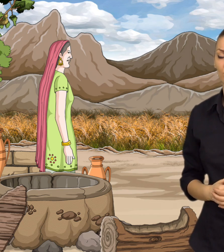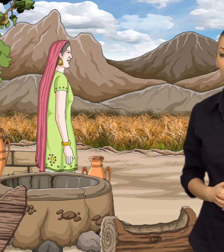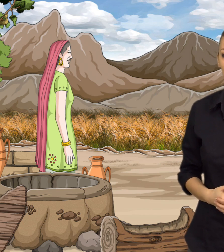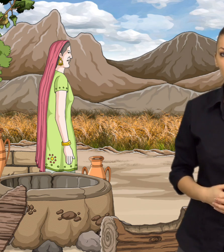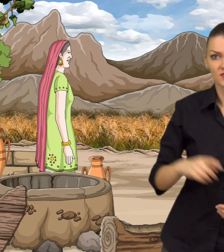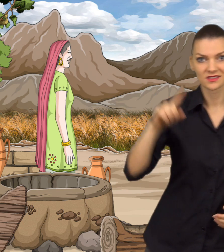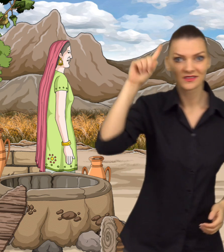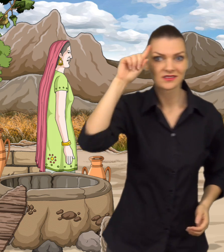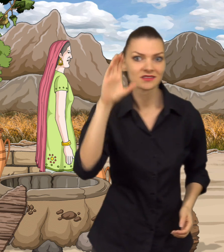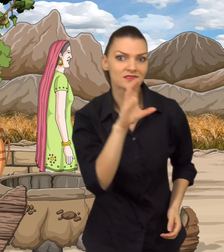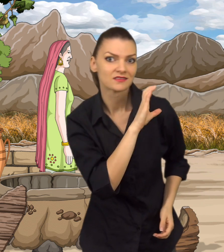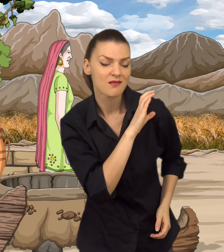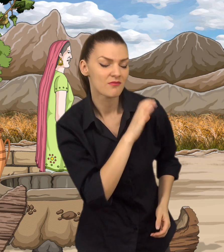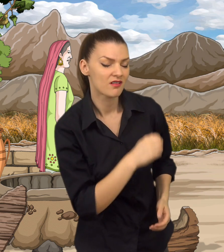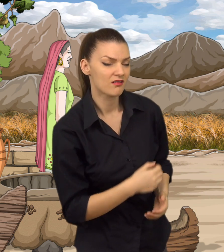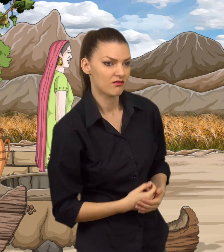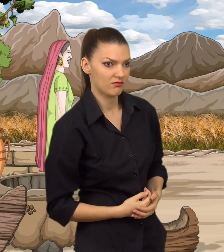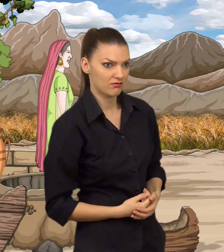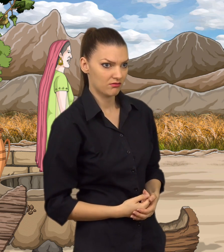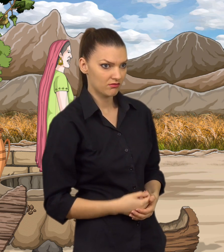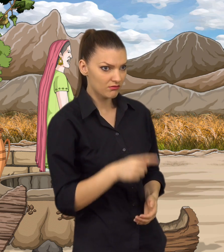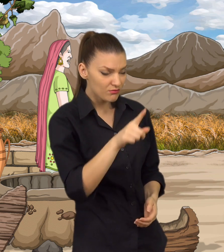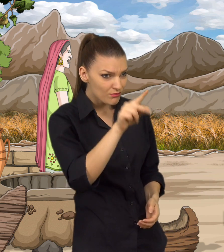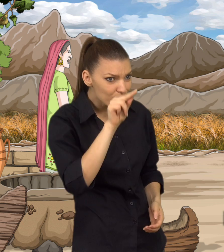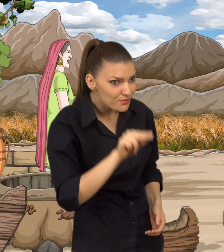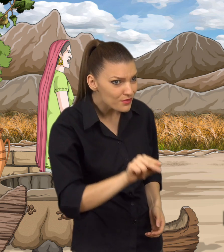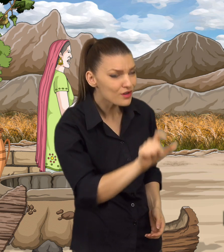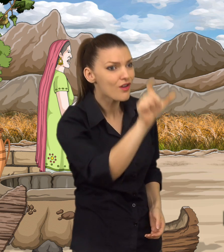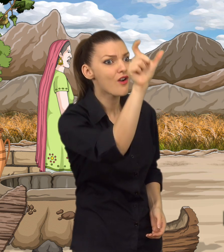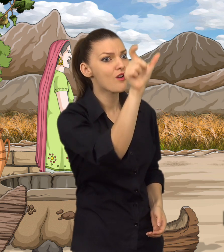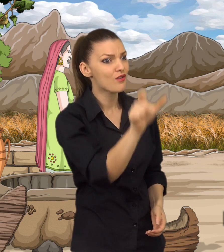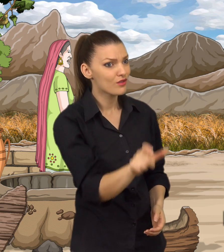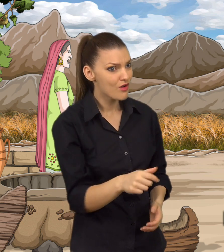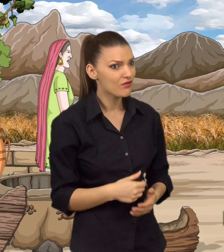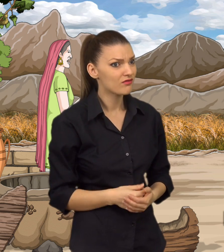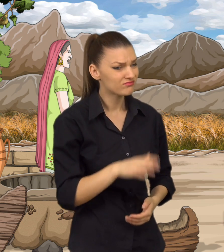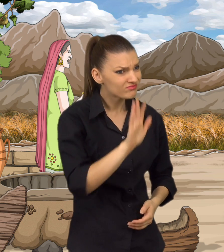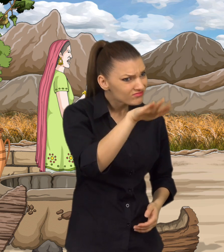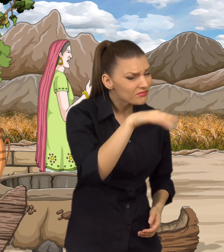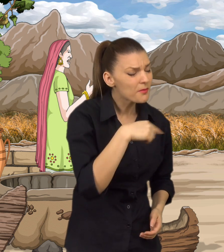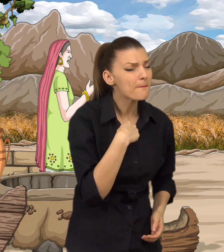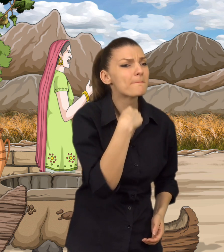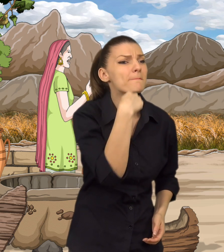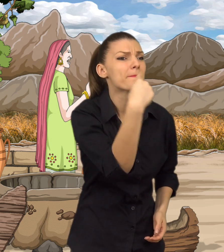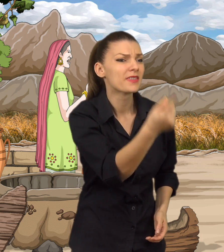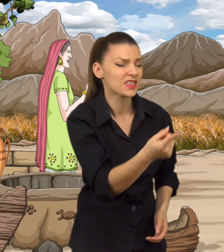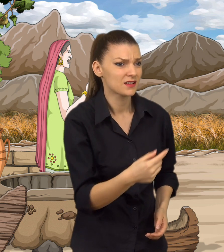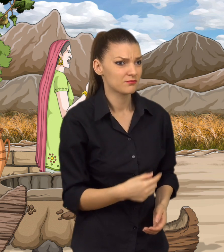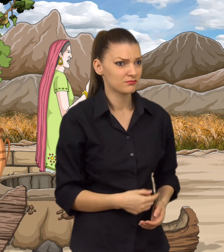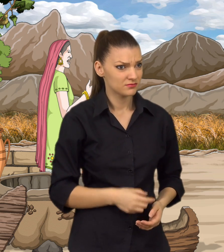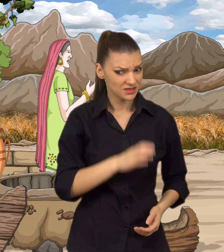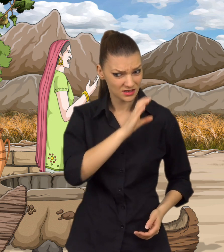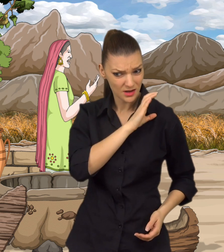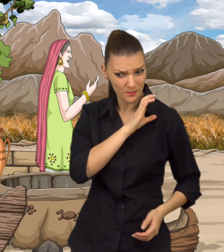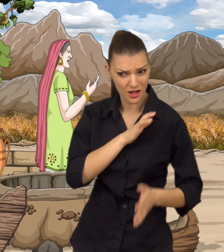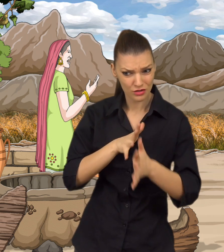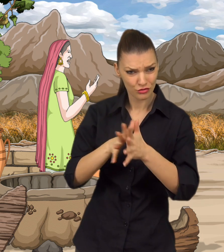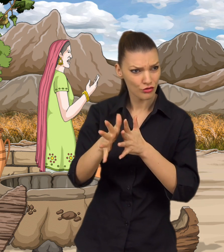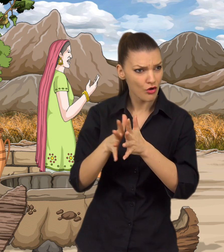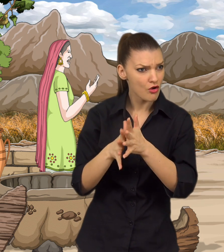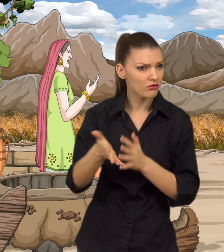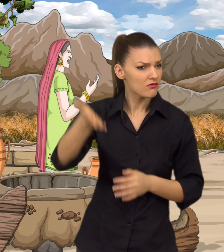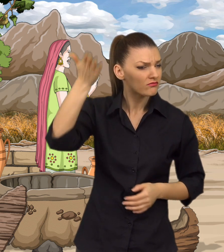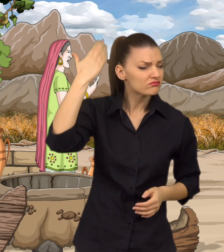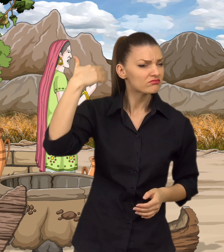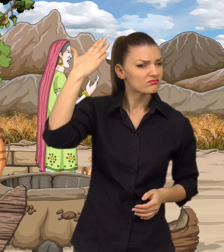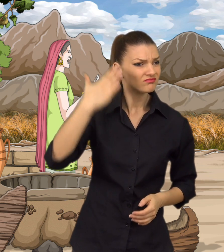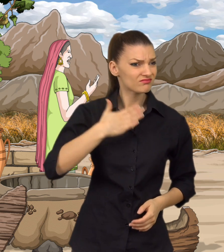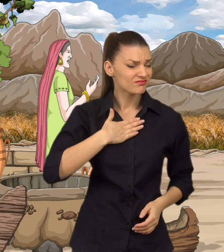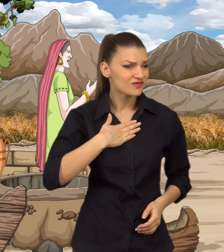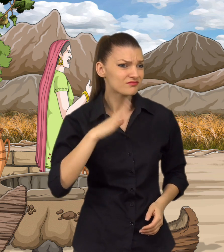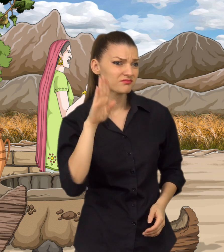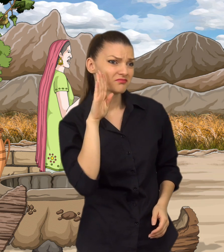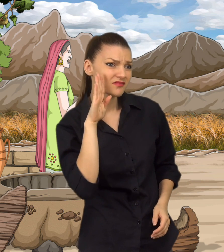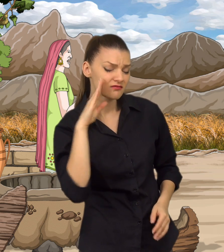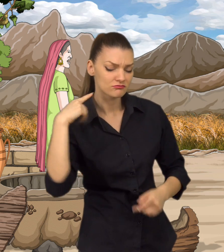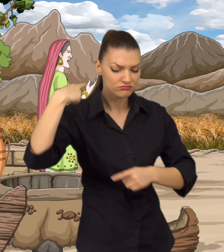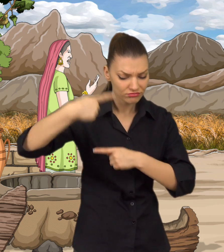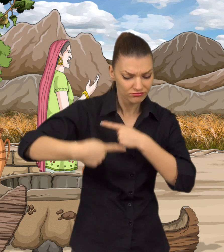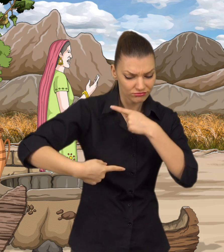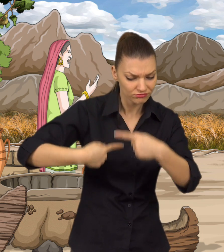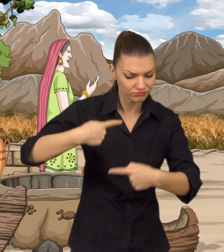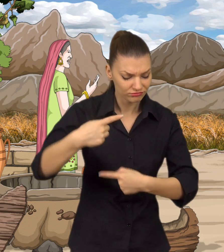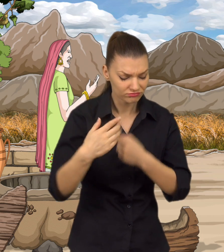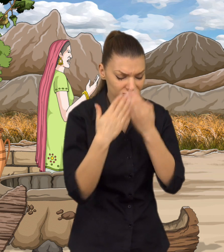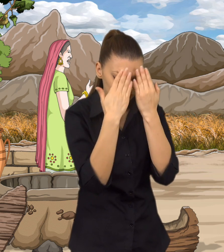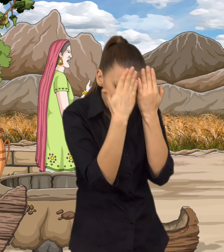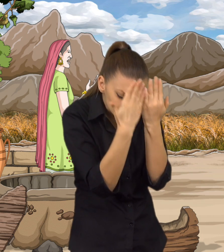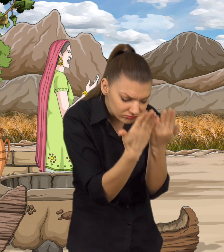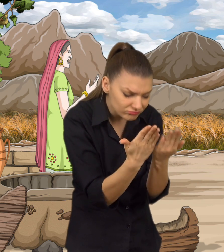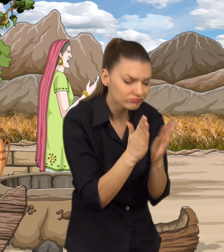“Sir,” the woman said, “I see that You are a prophet.